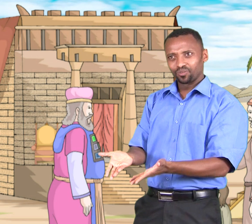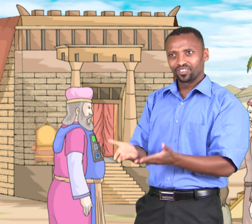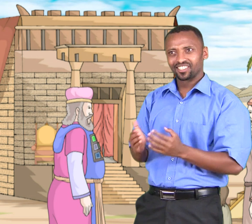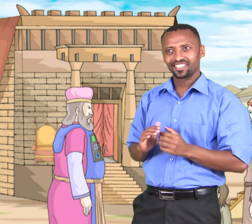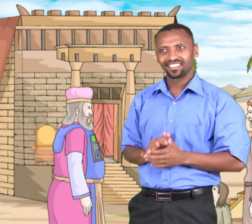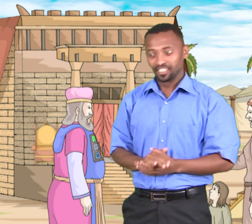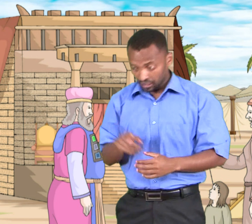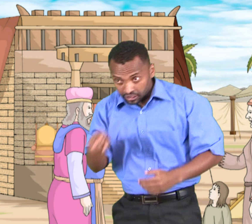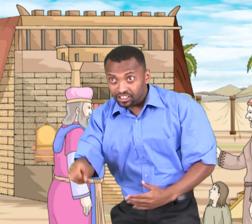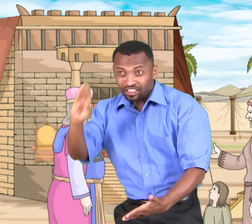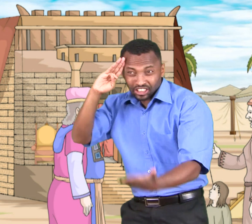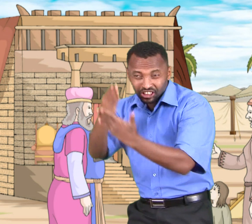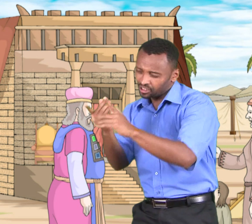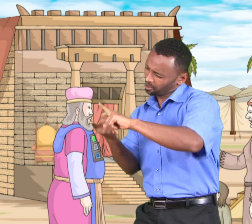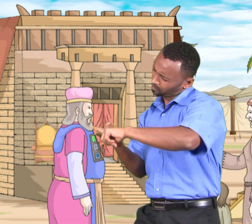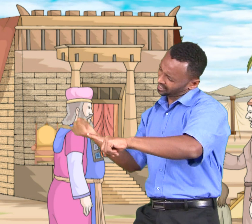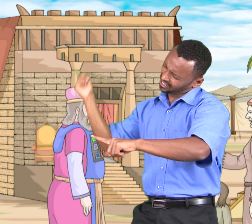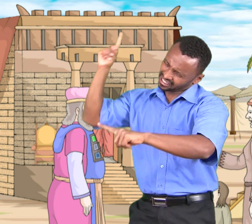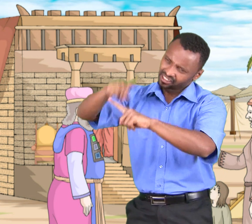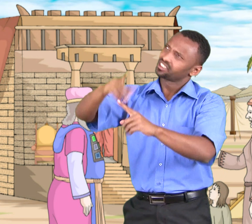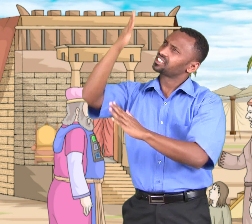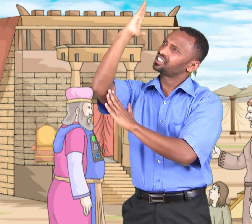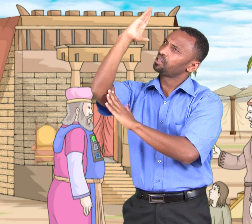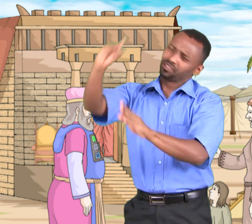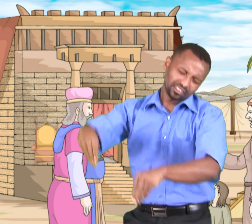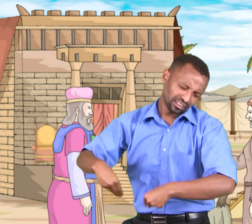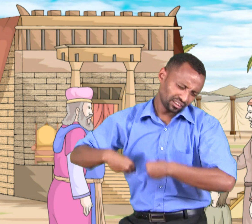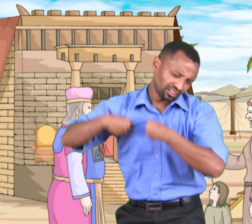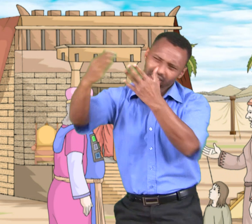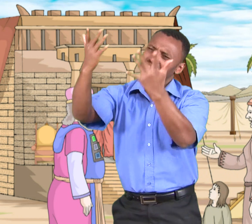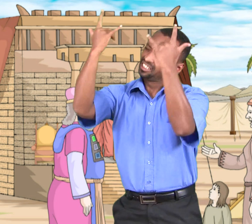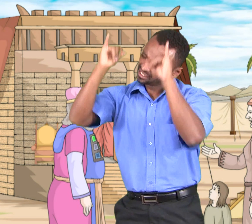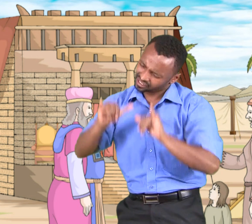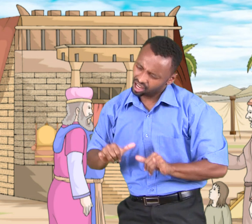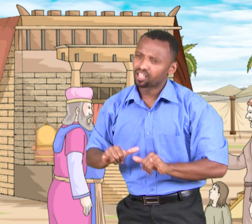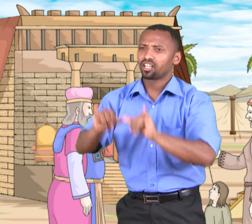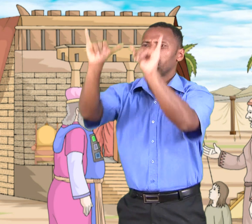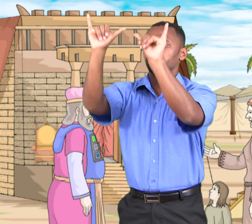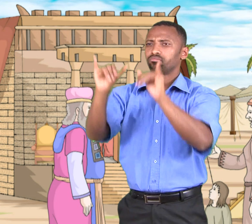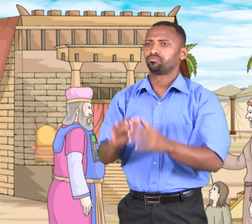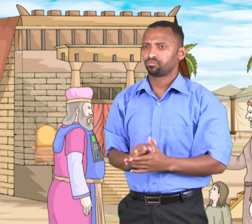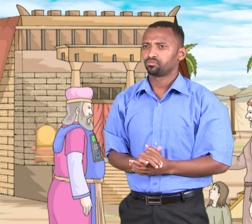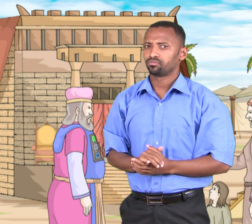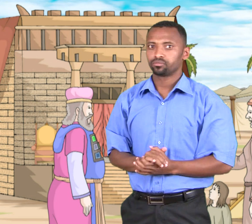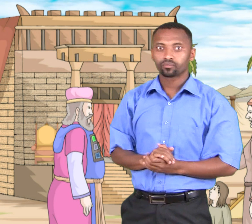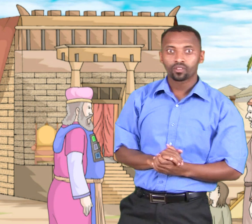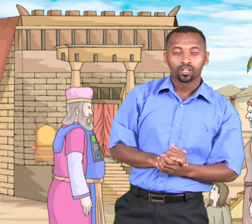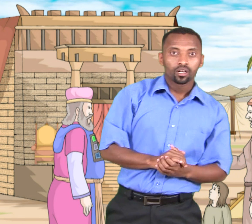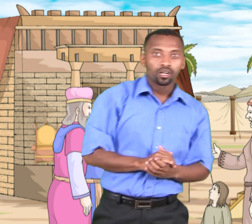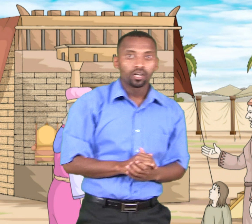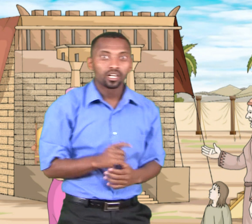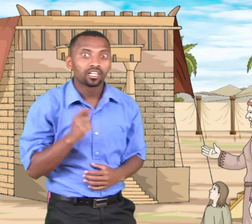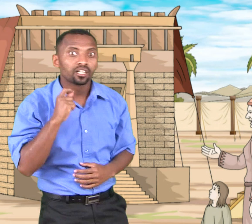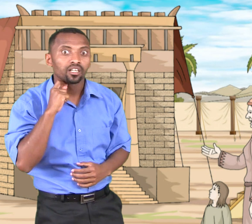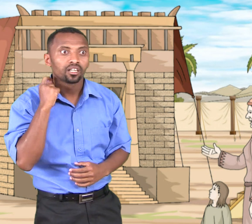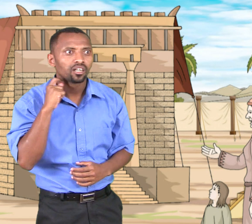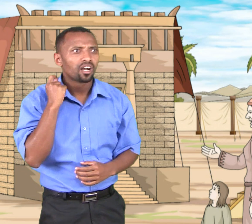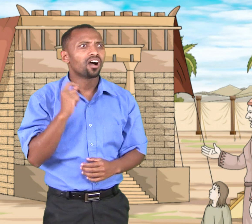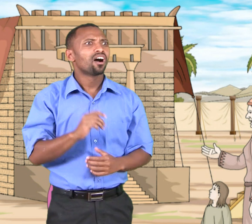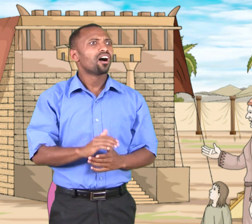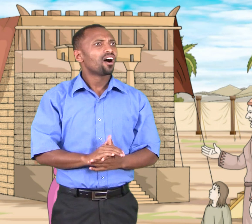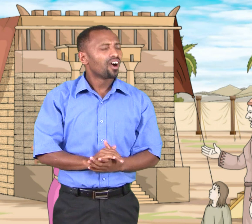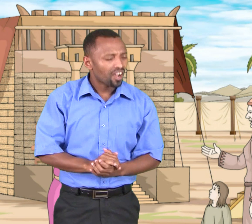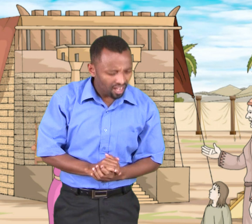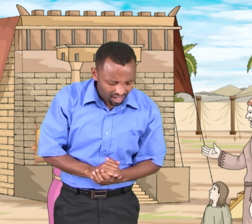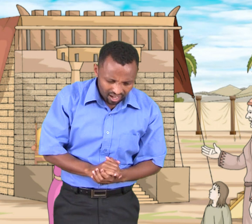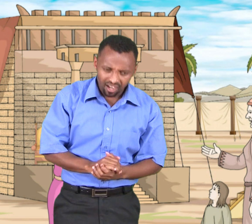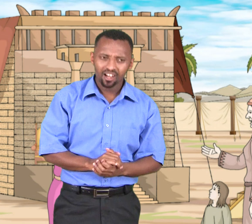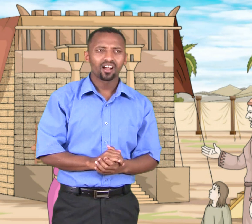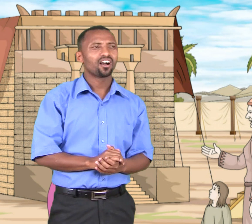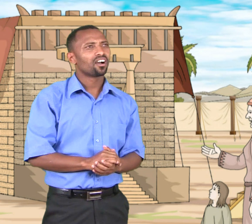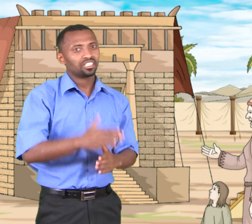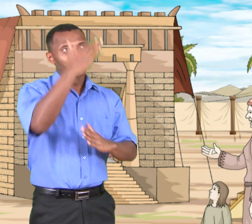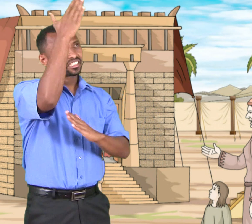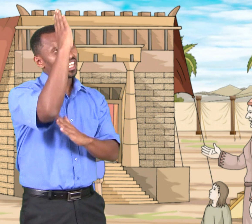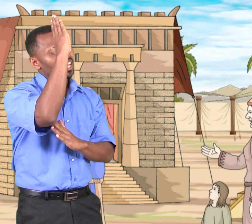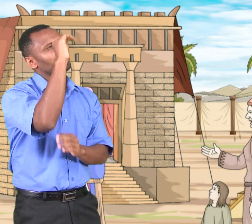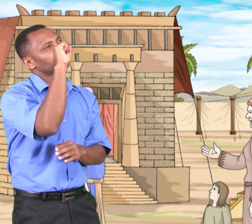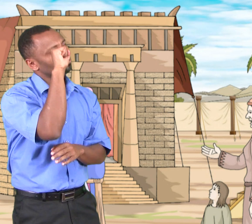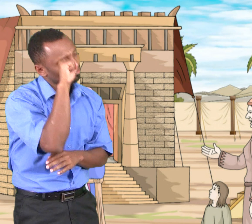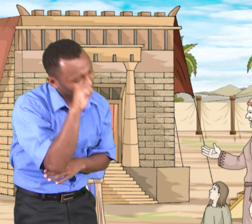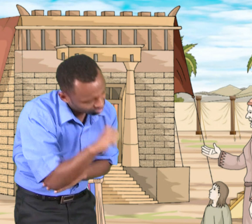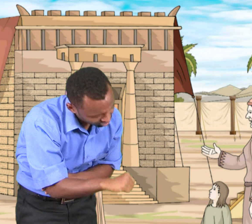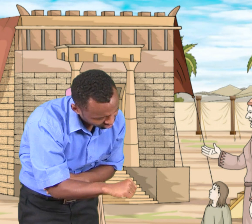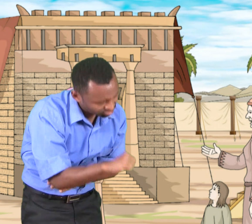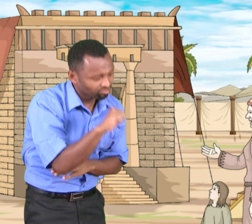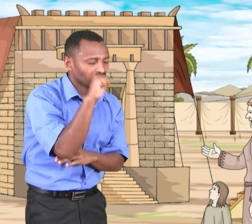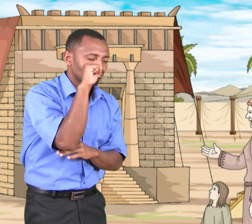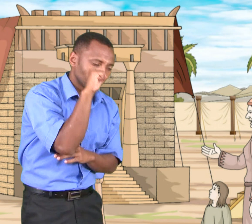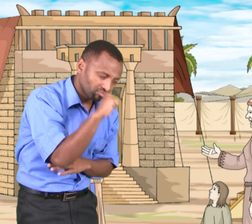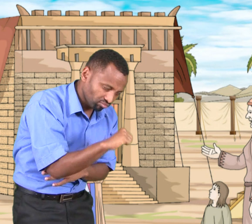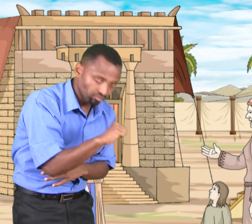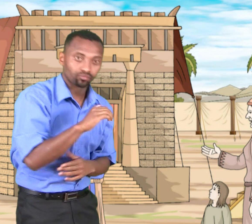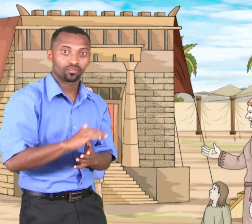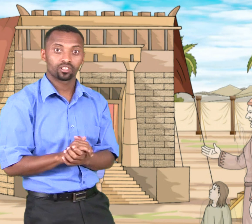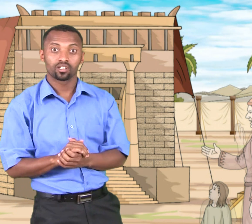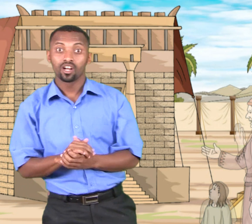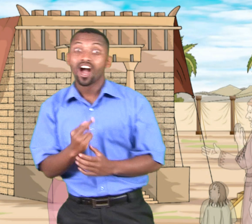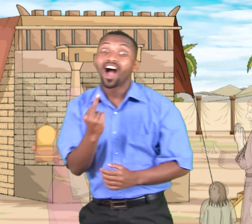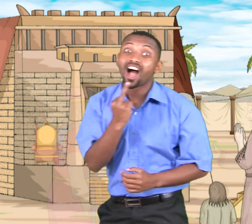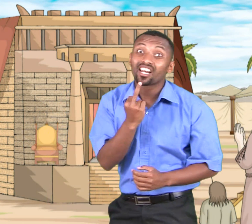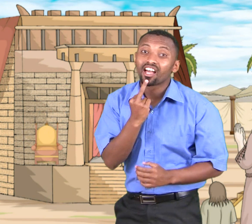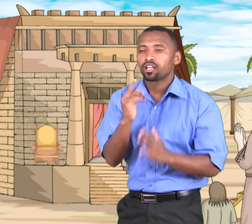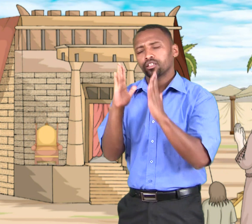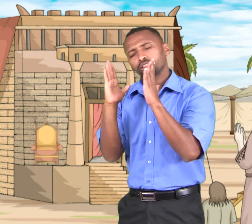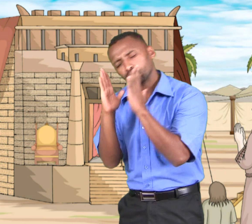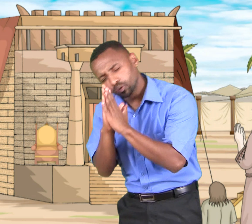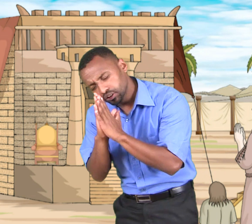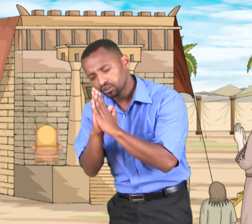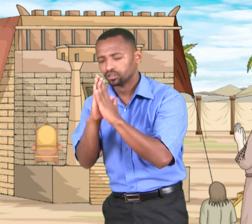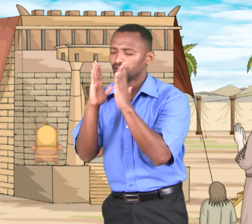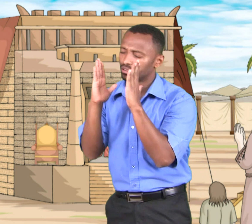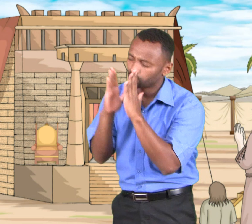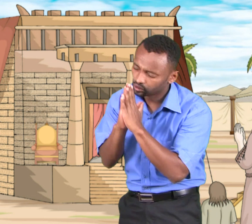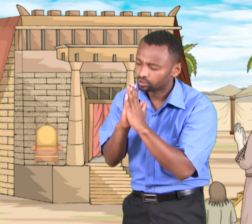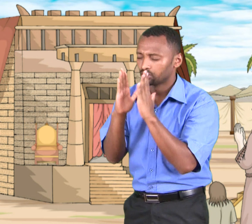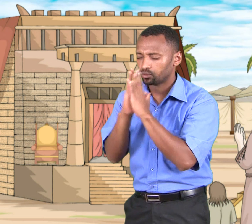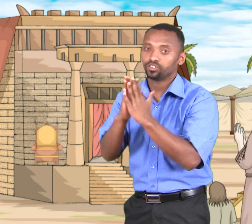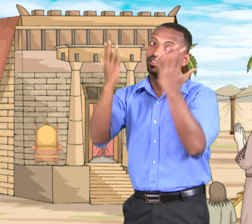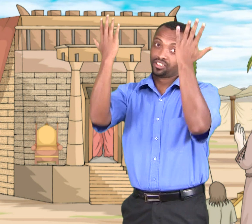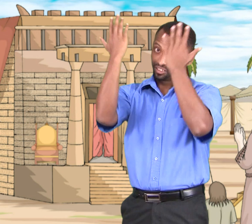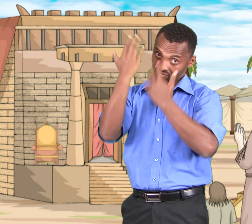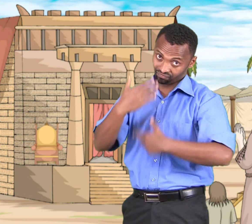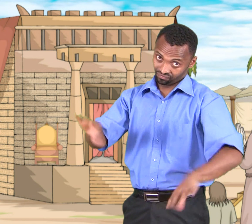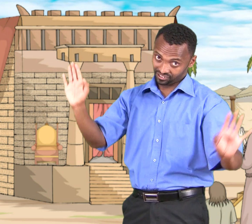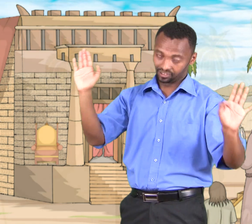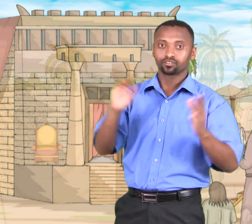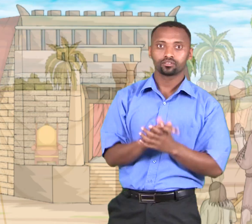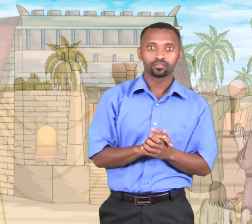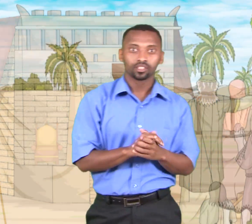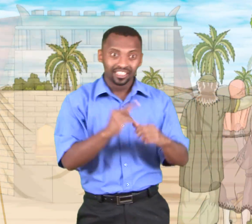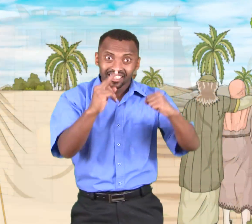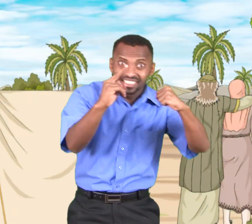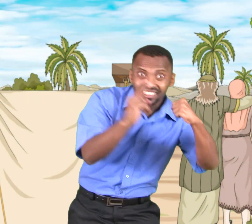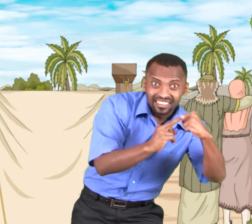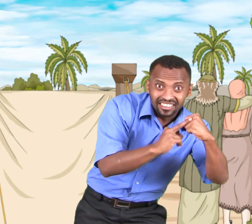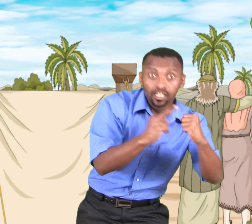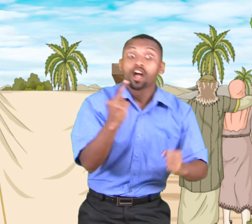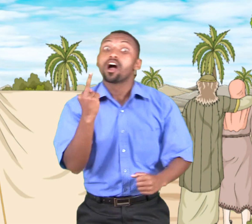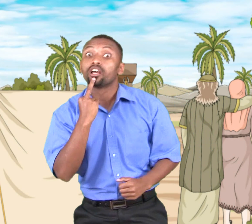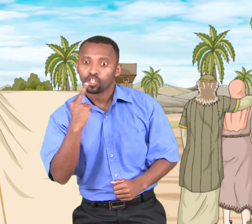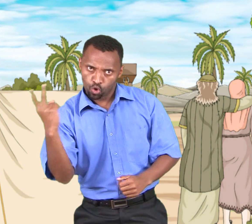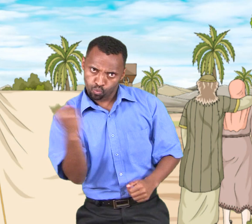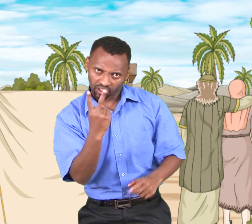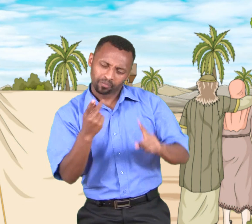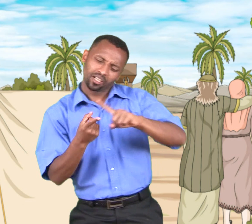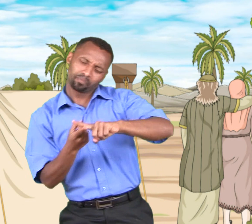At that time Hannah prayed: “My heart rejoices in the LORD in whom my horn is exalted. My mouth speaks boldly against my enemies, for I rejoice in Your salvation.